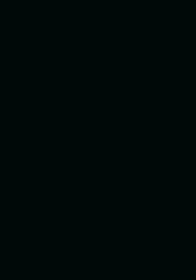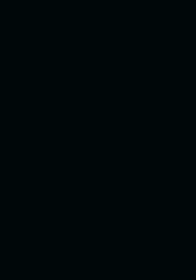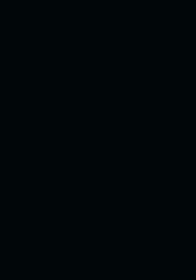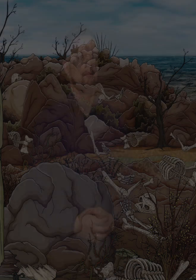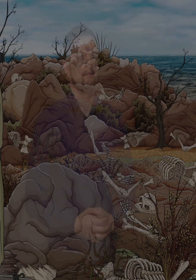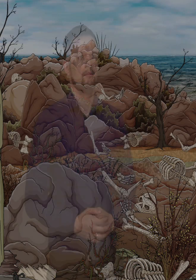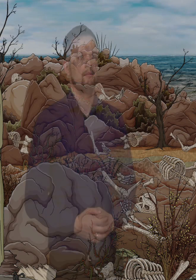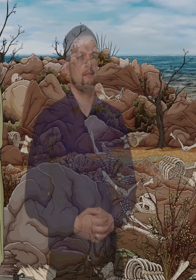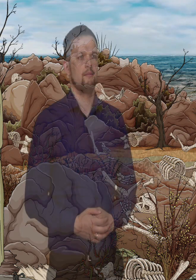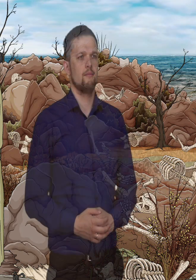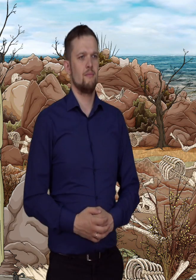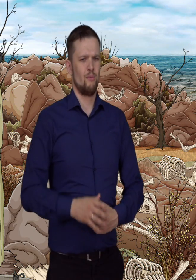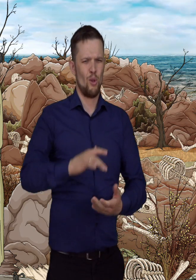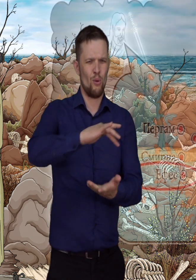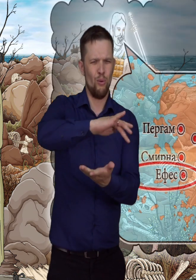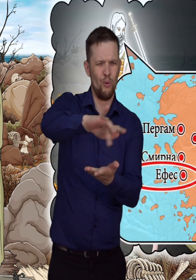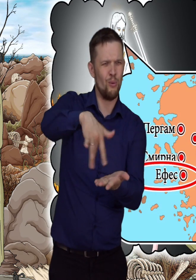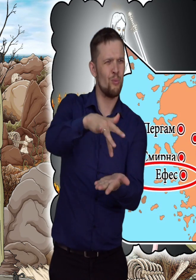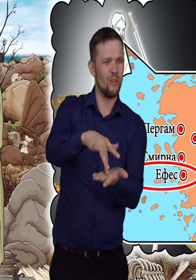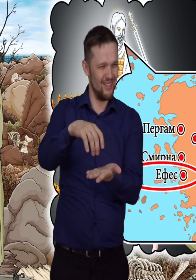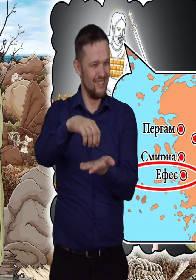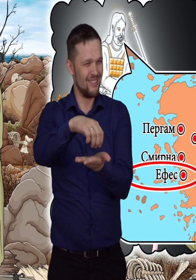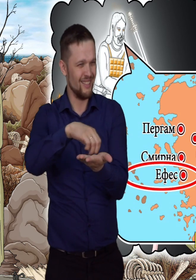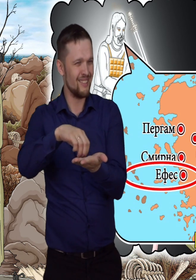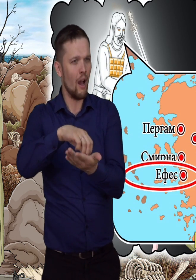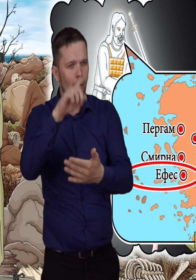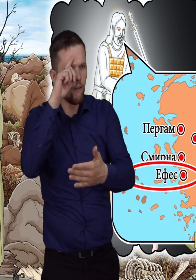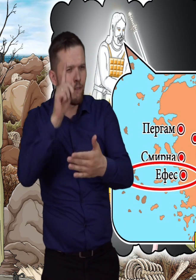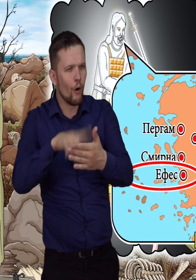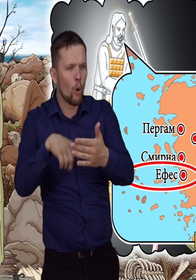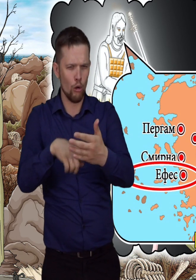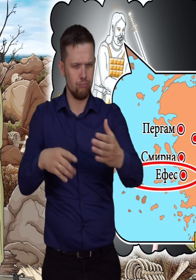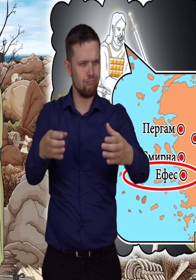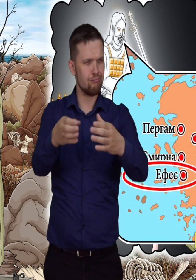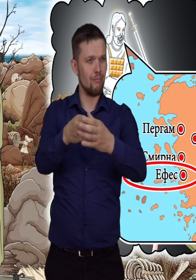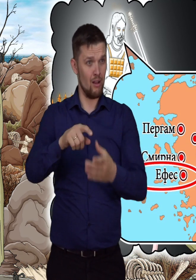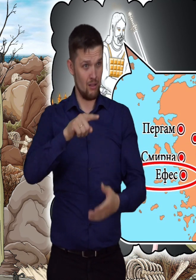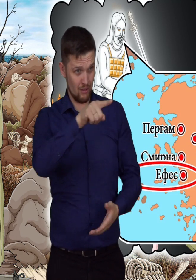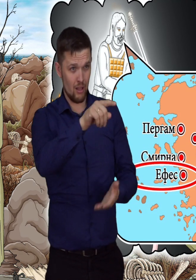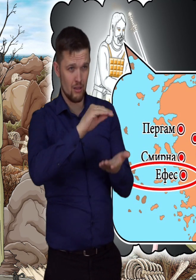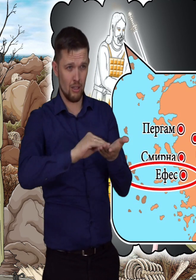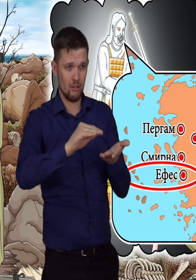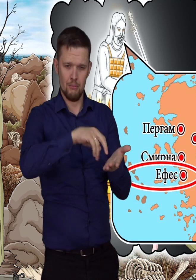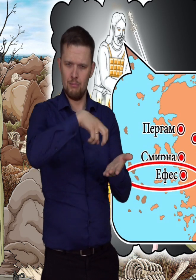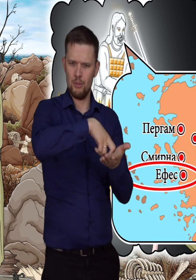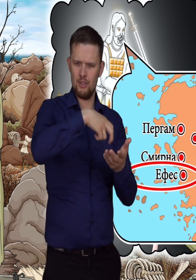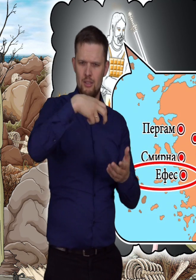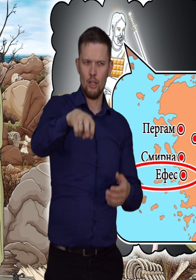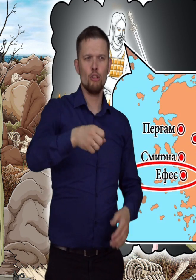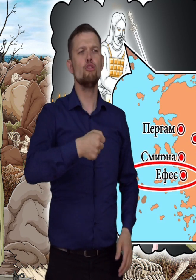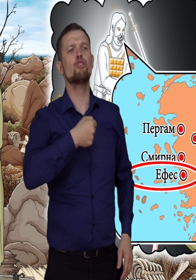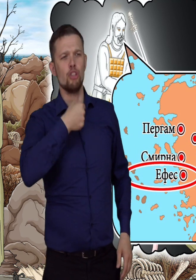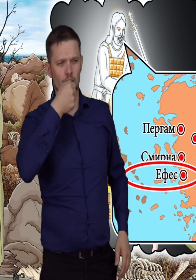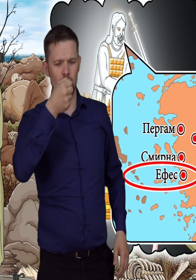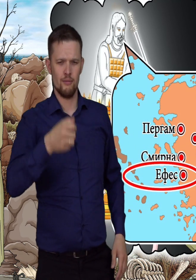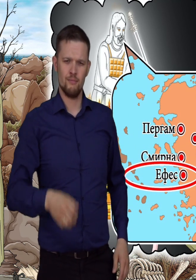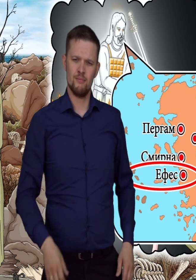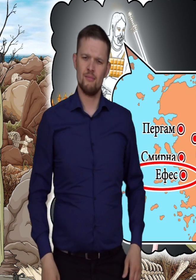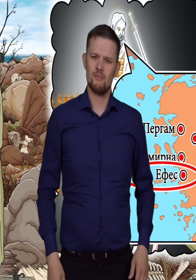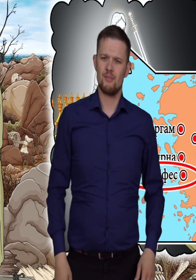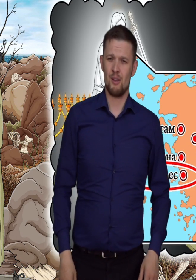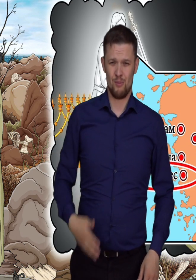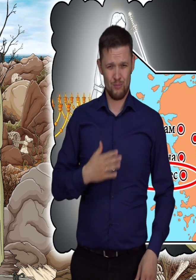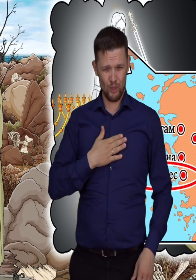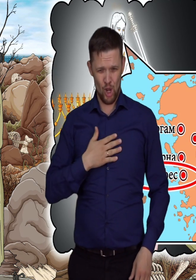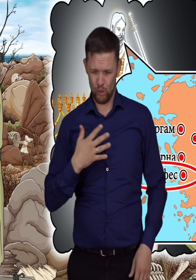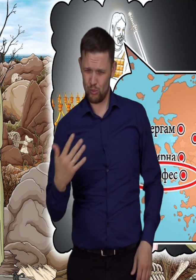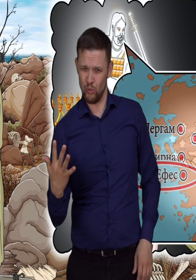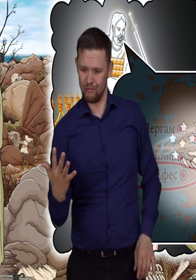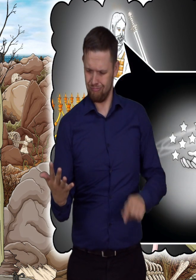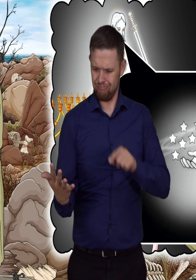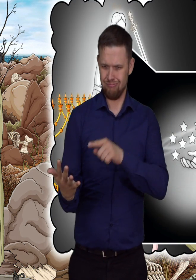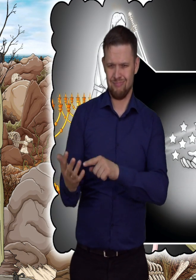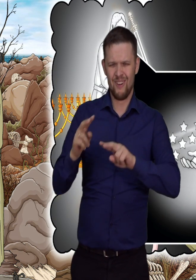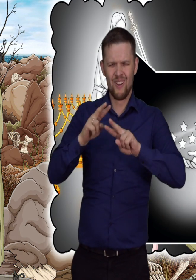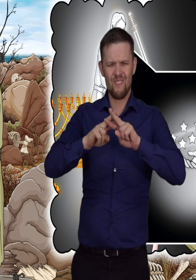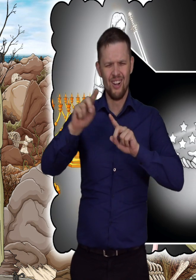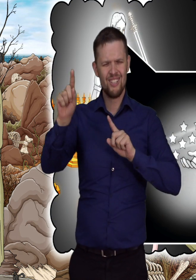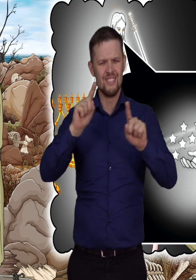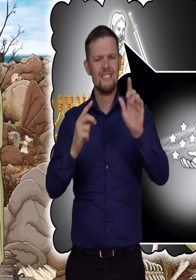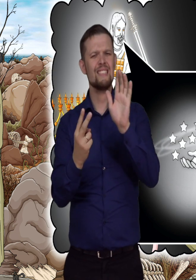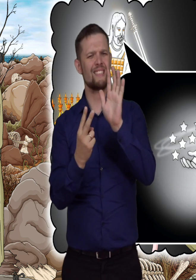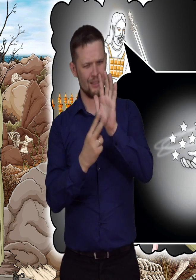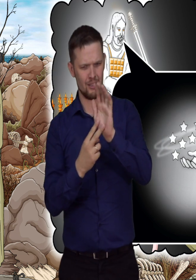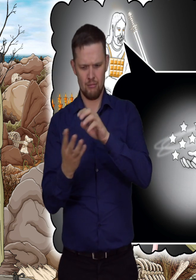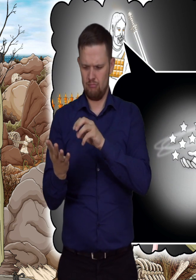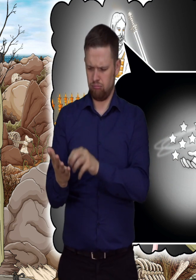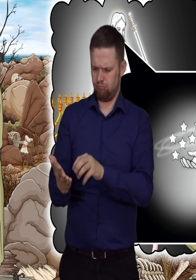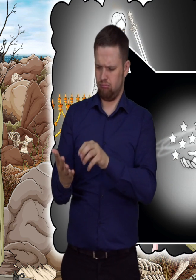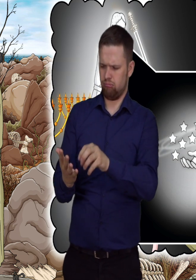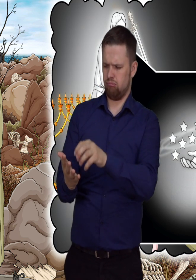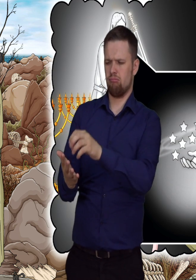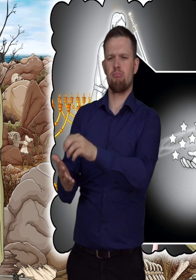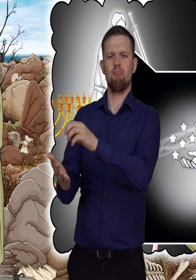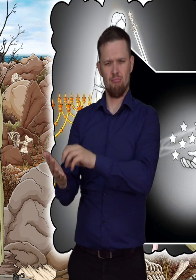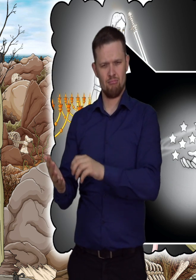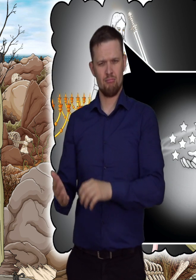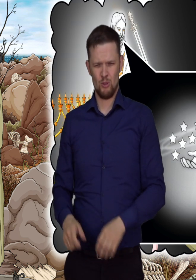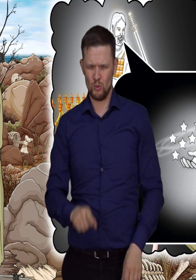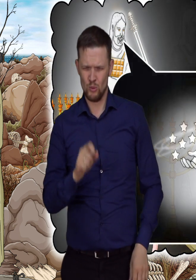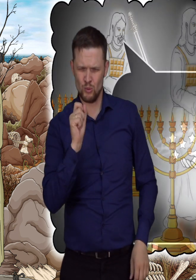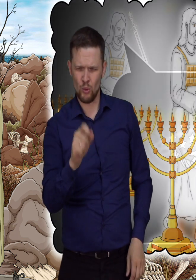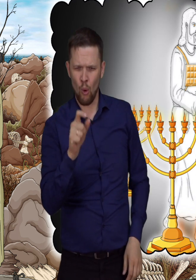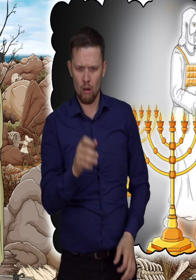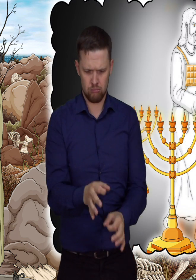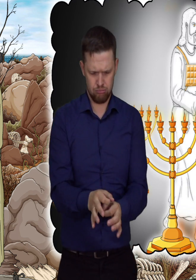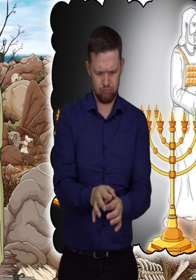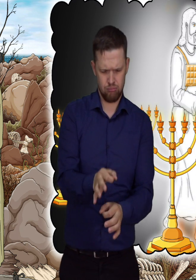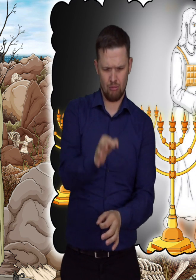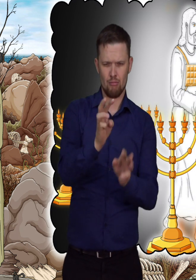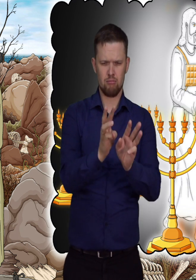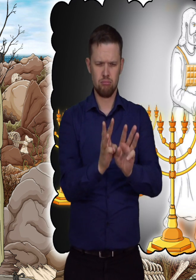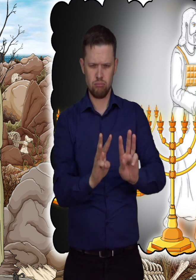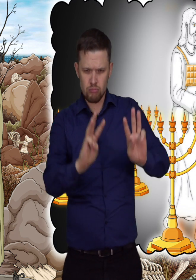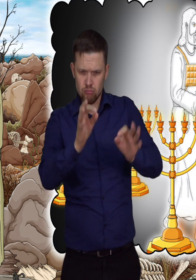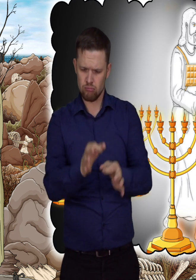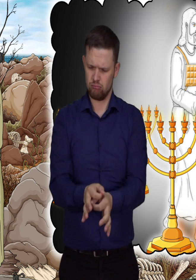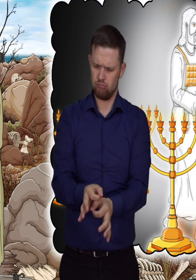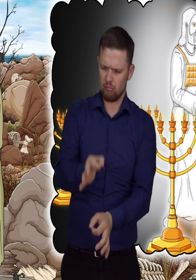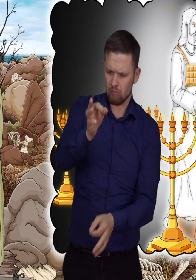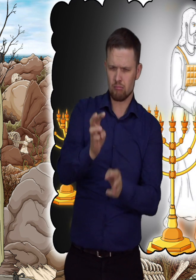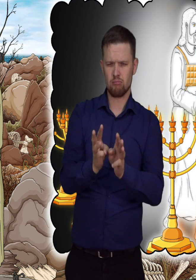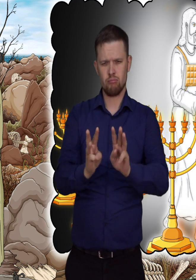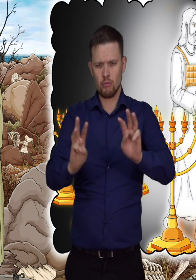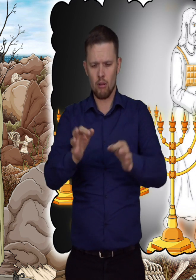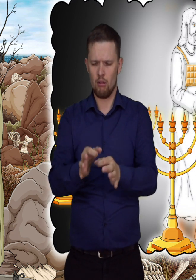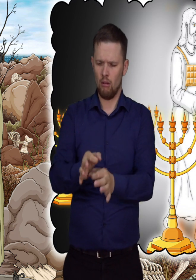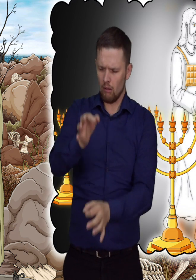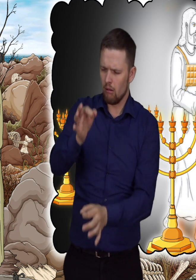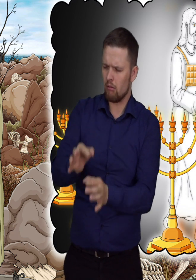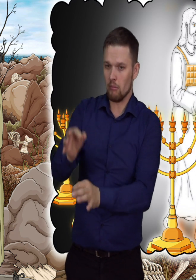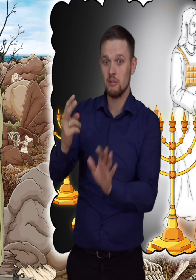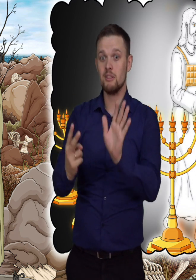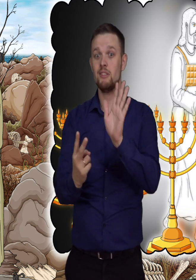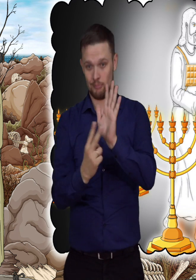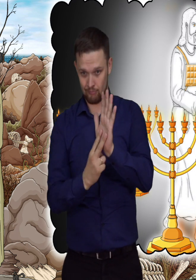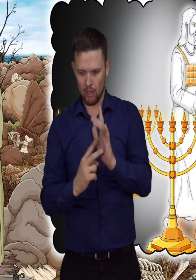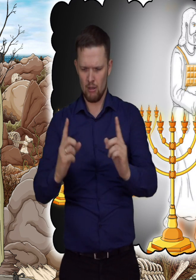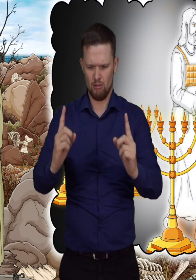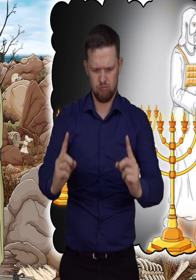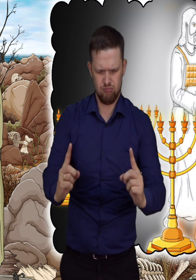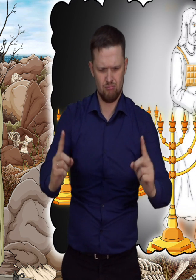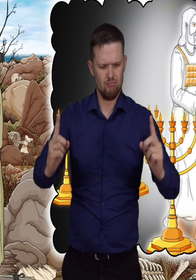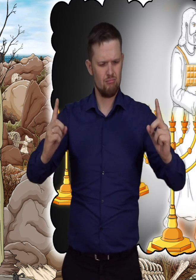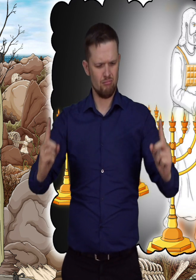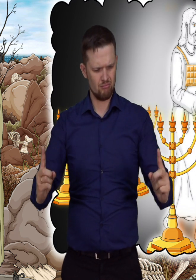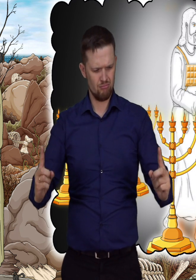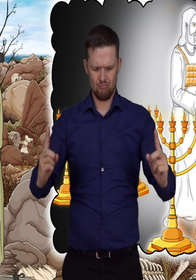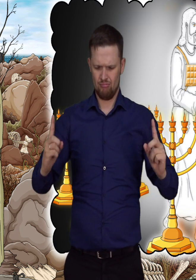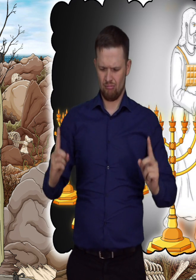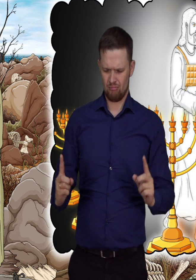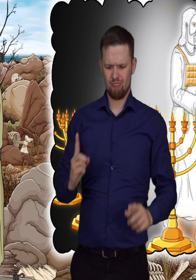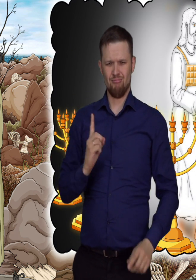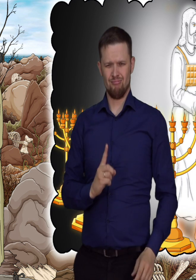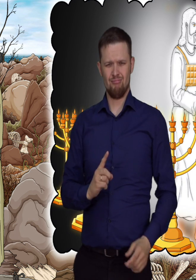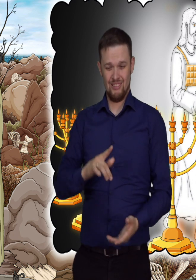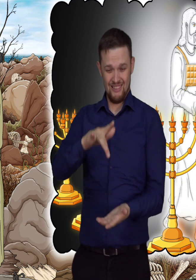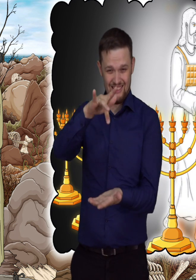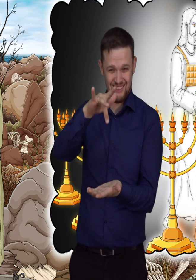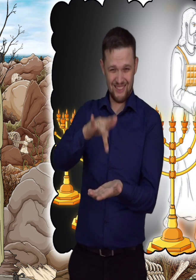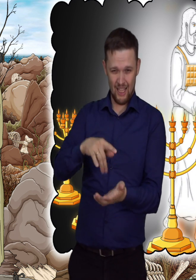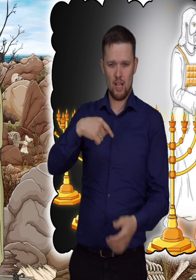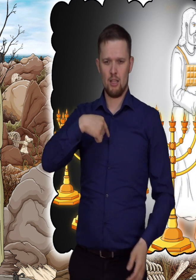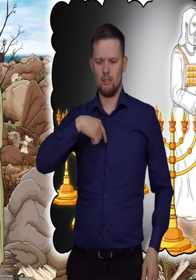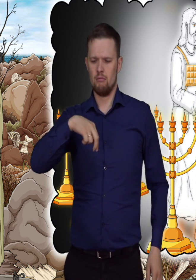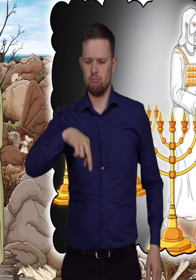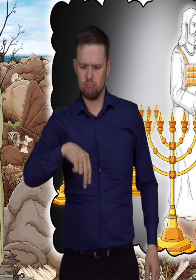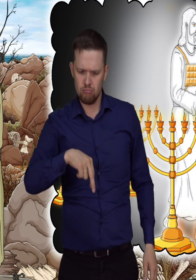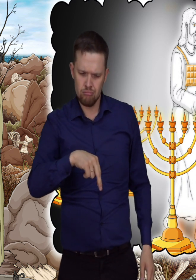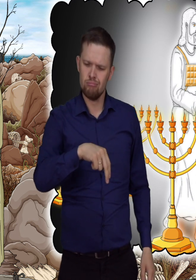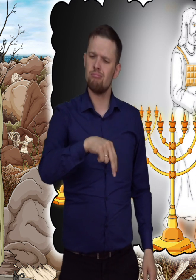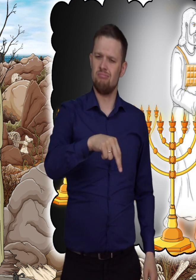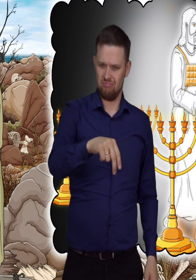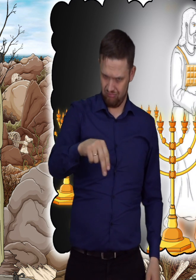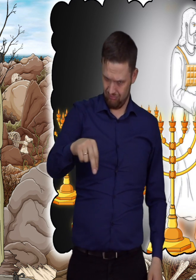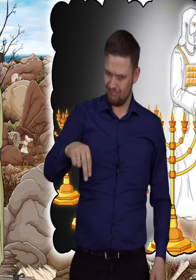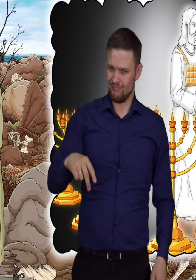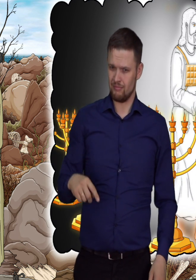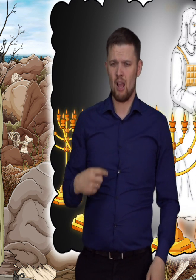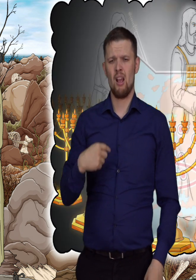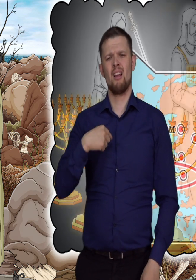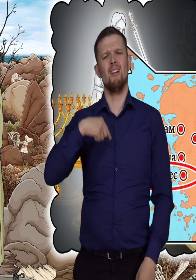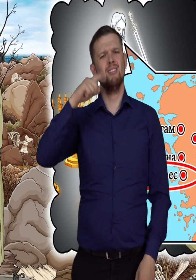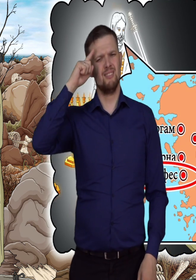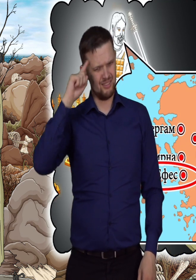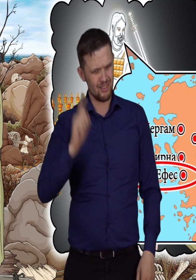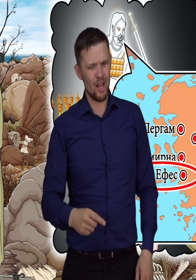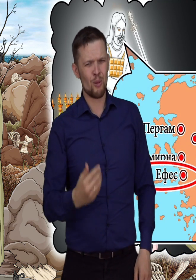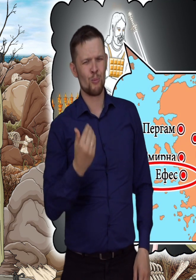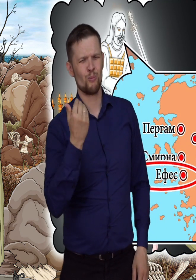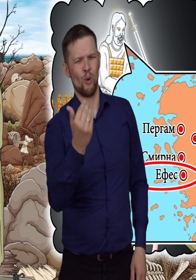“To the angel of the church in Ephesus write: These are the words of Him who holds the seven stars in His right hand and walks among the seven golden lampstands.